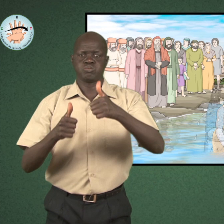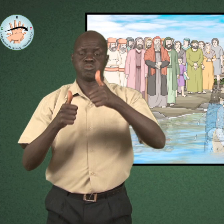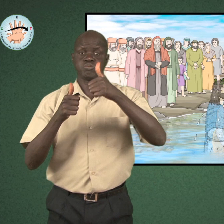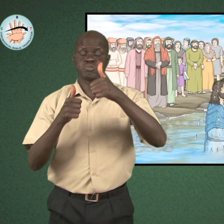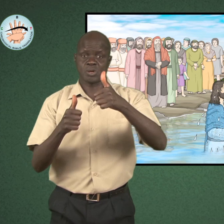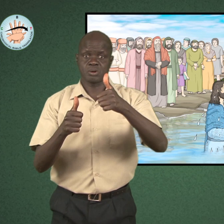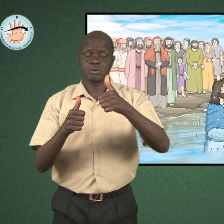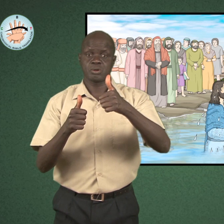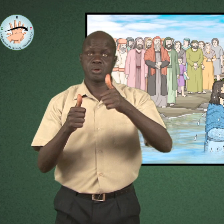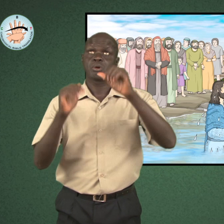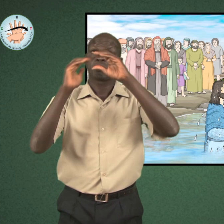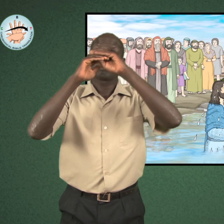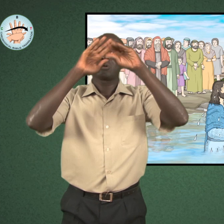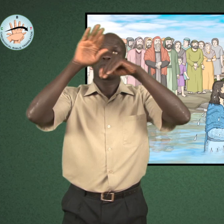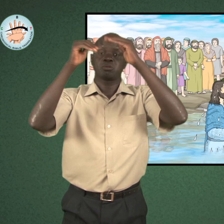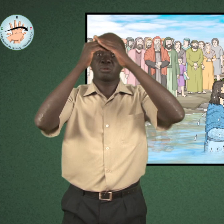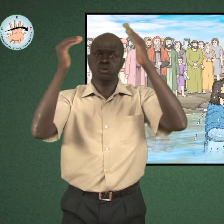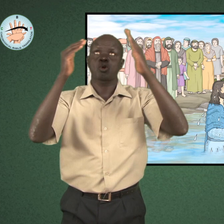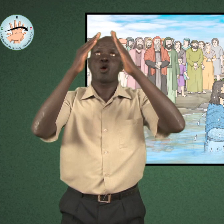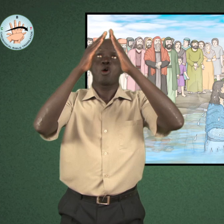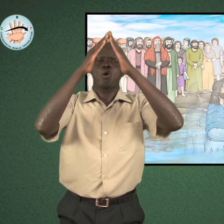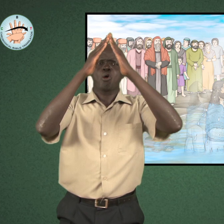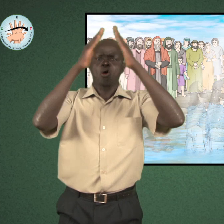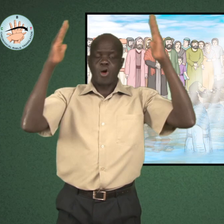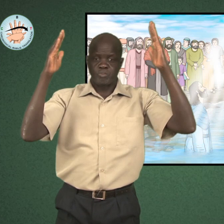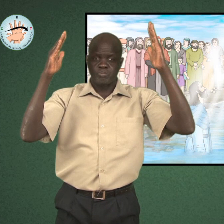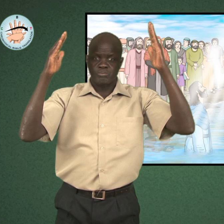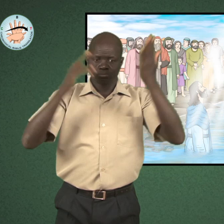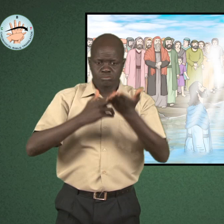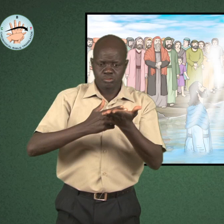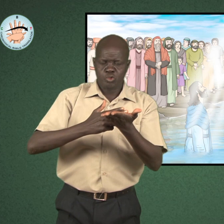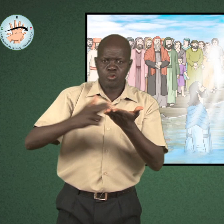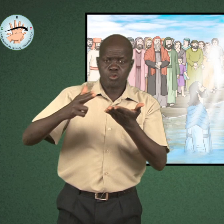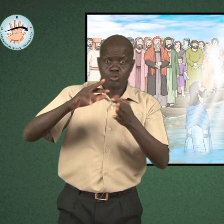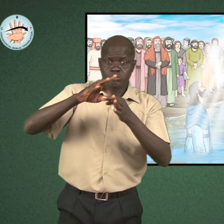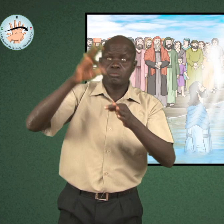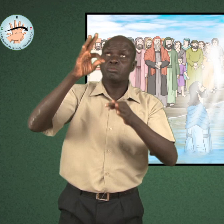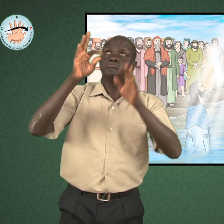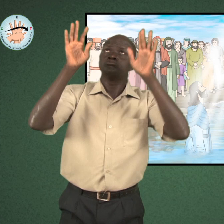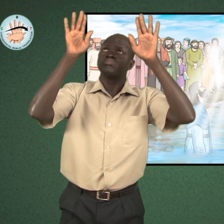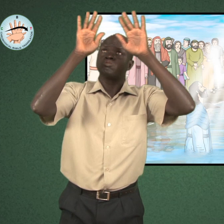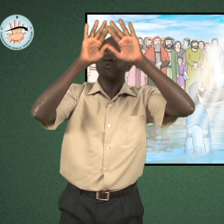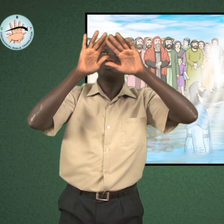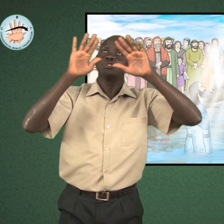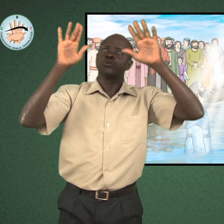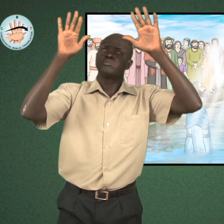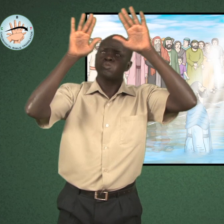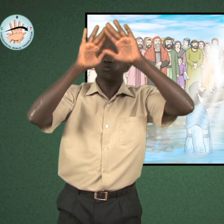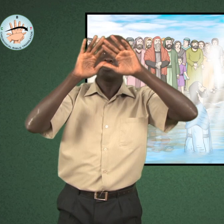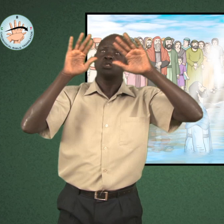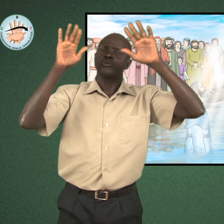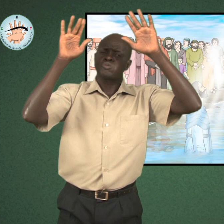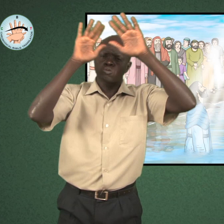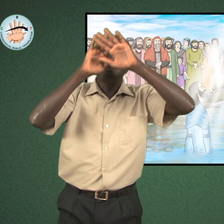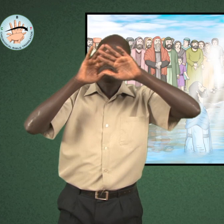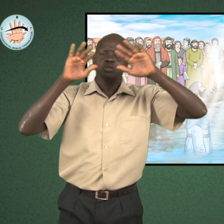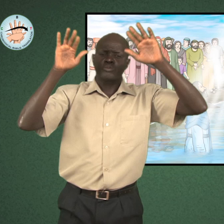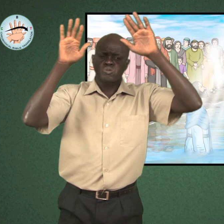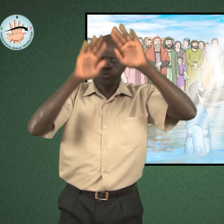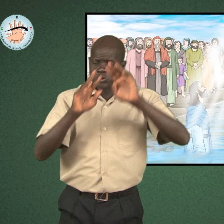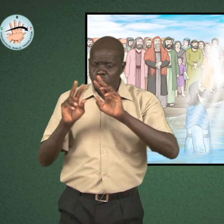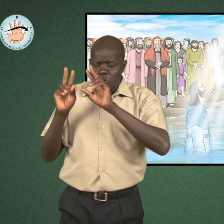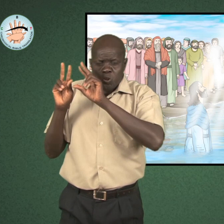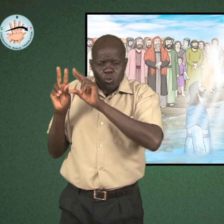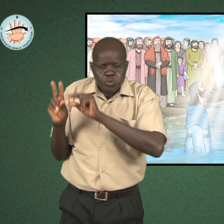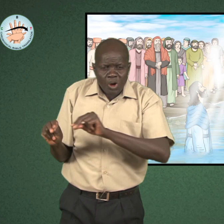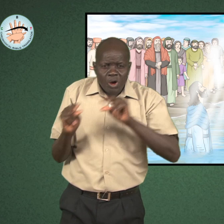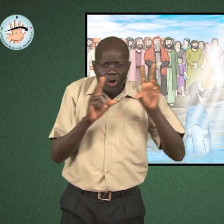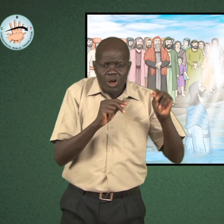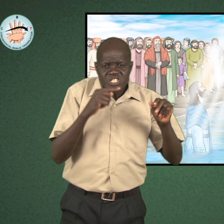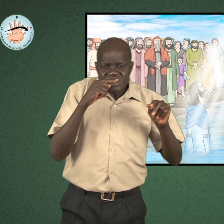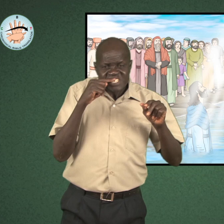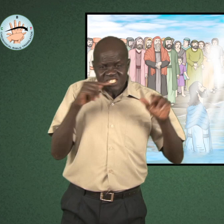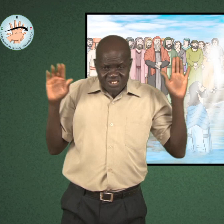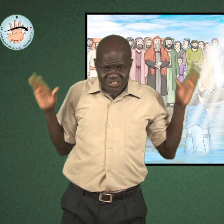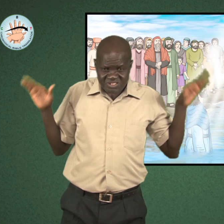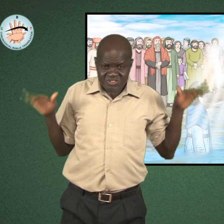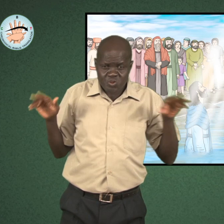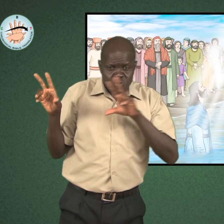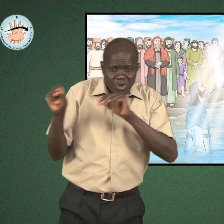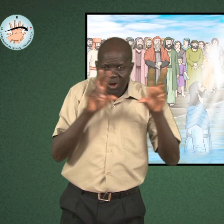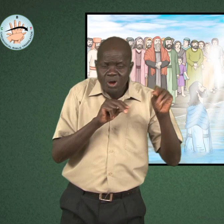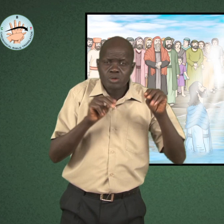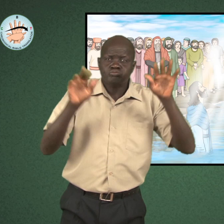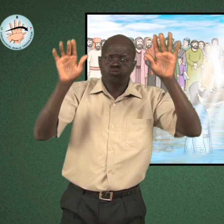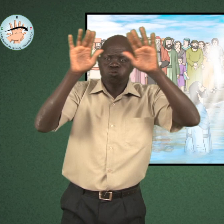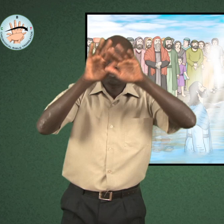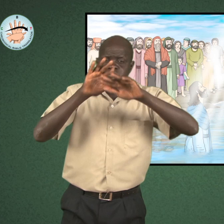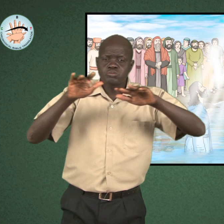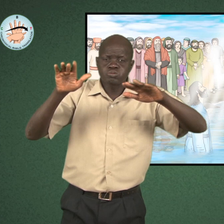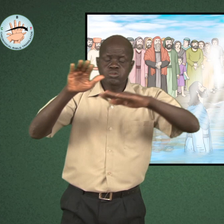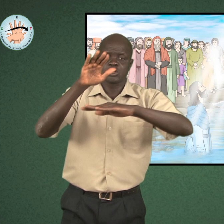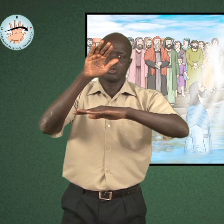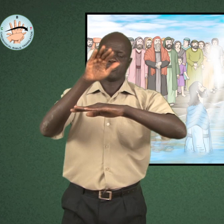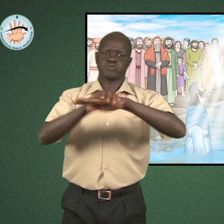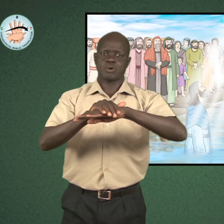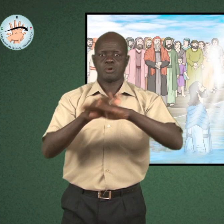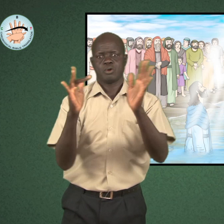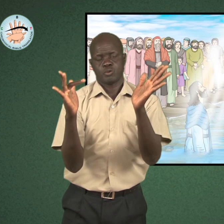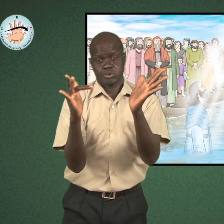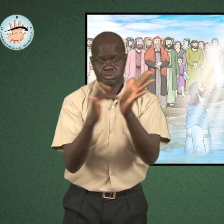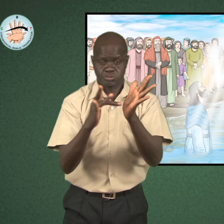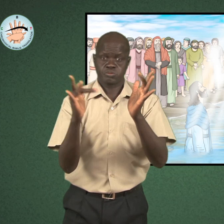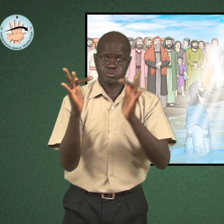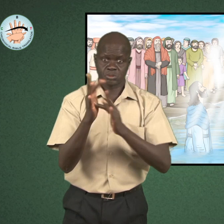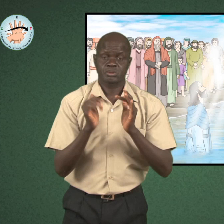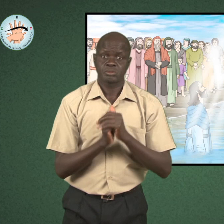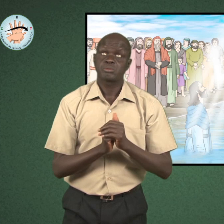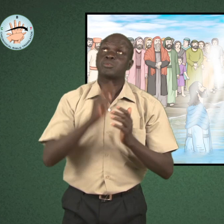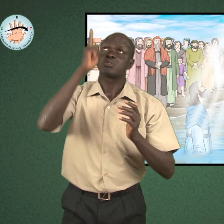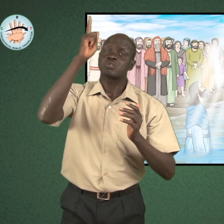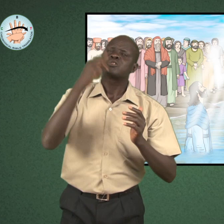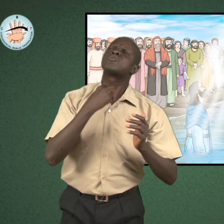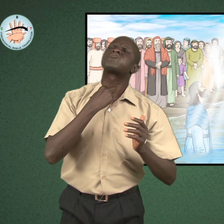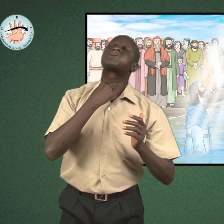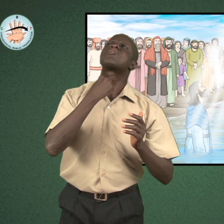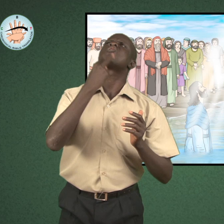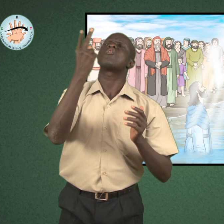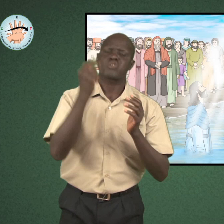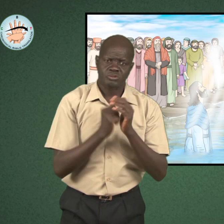Suddenly the heavens were opened, and He saw the Spirit of God descending like a dove and resting on Him.